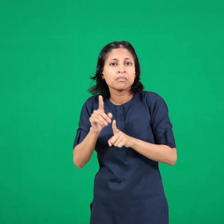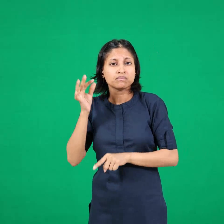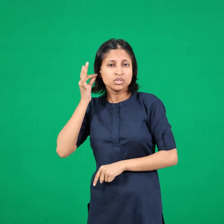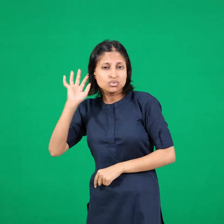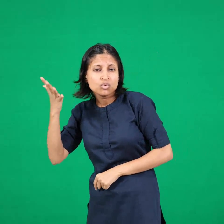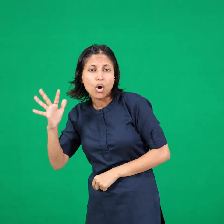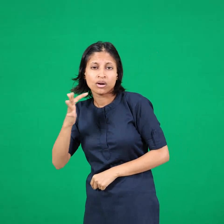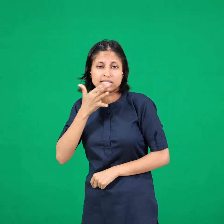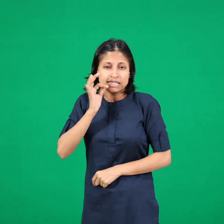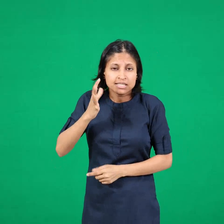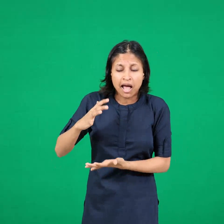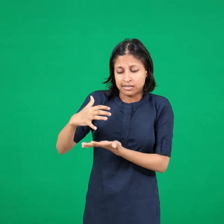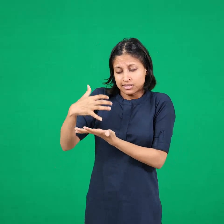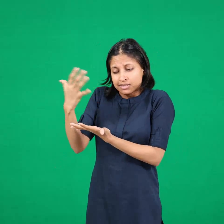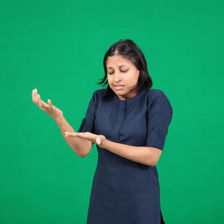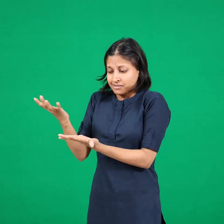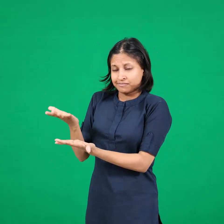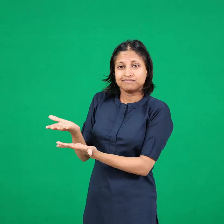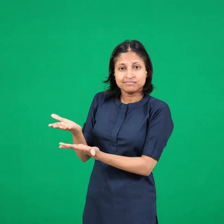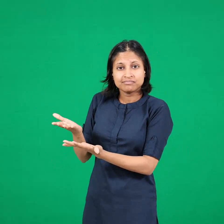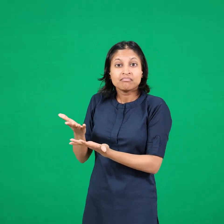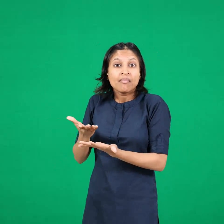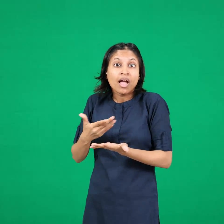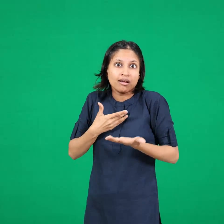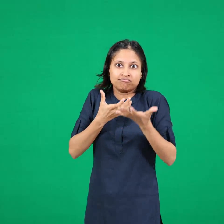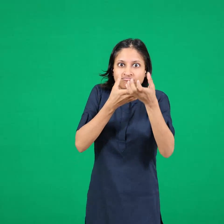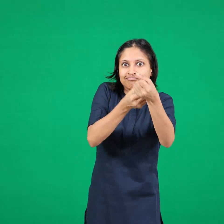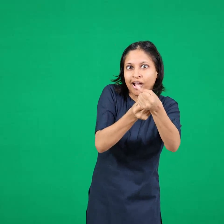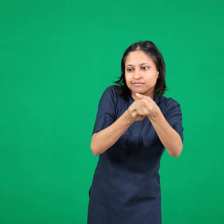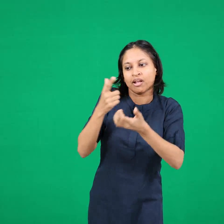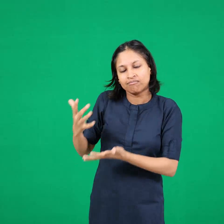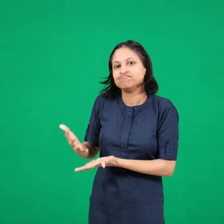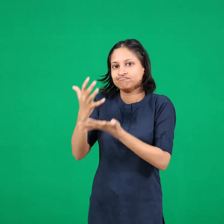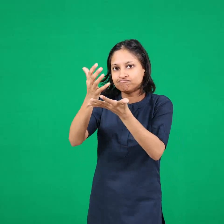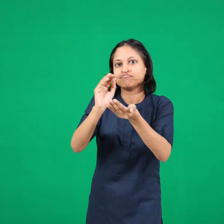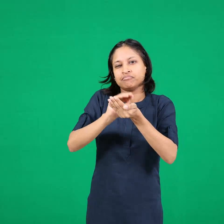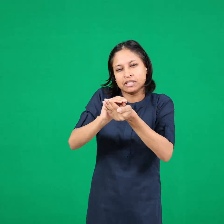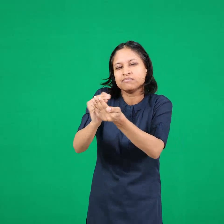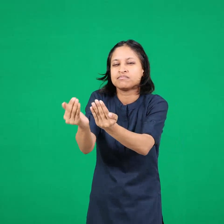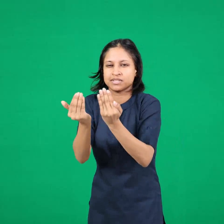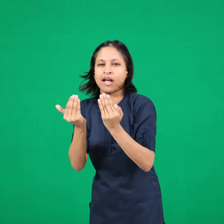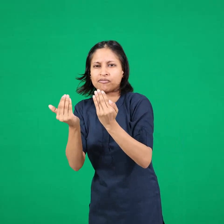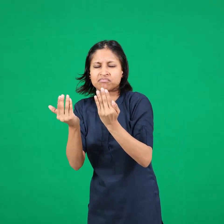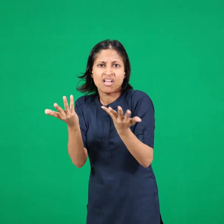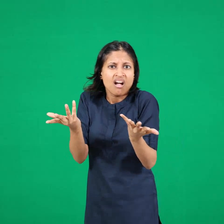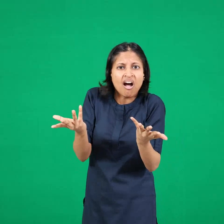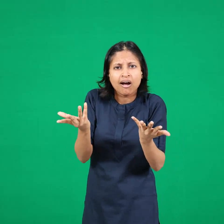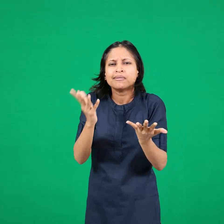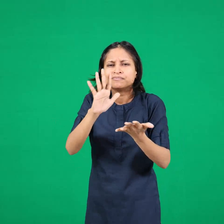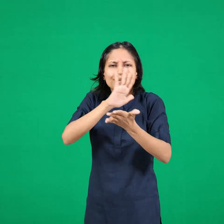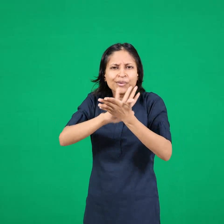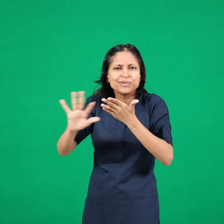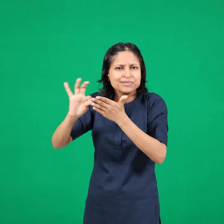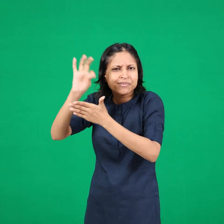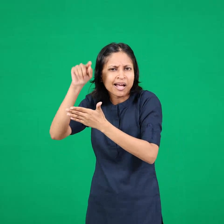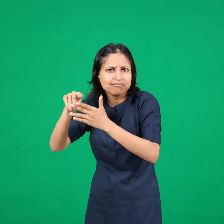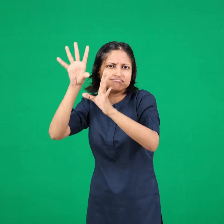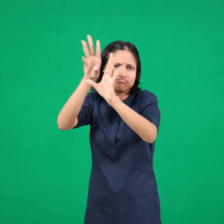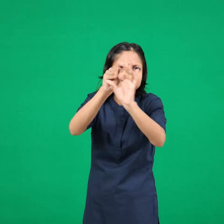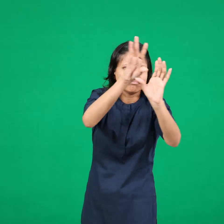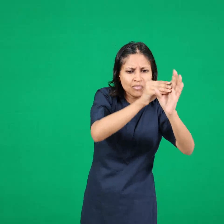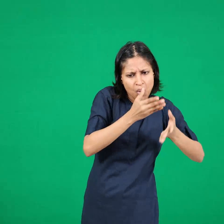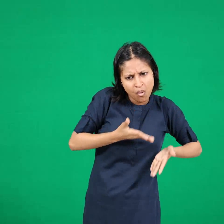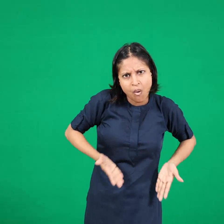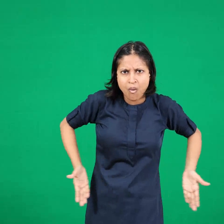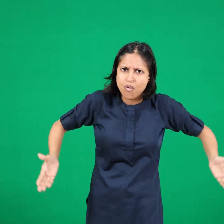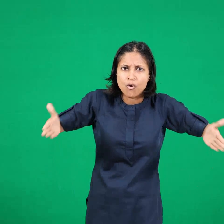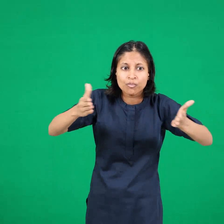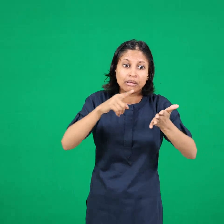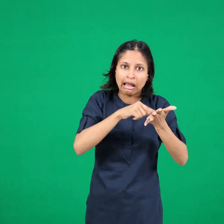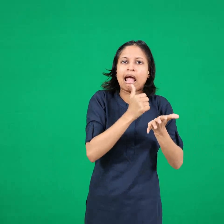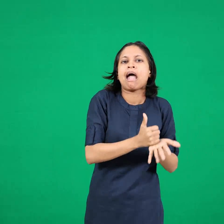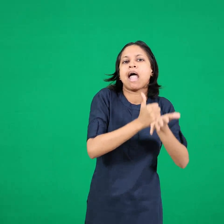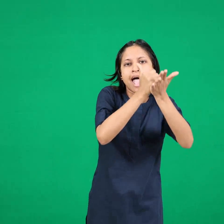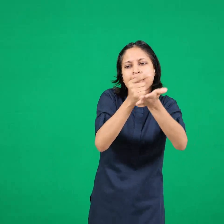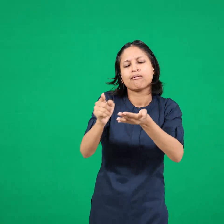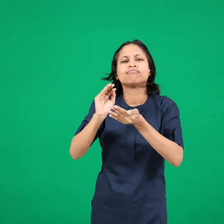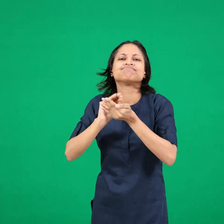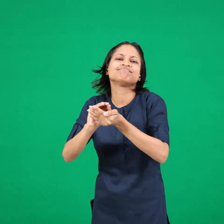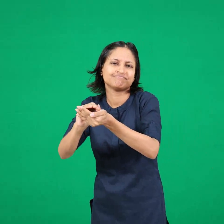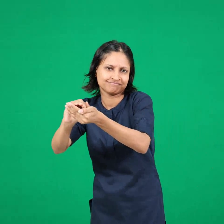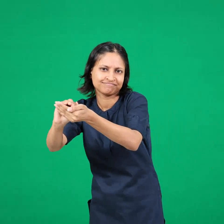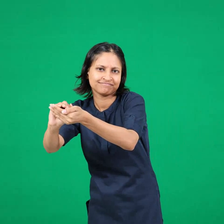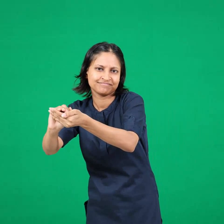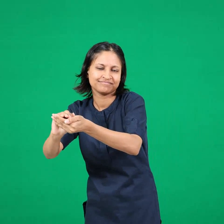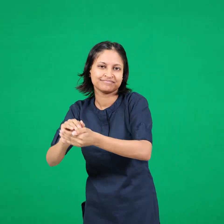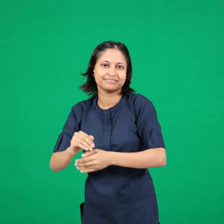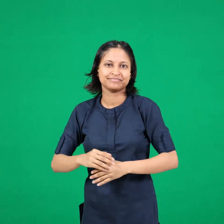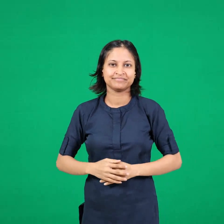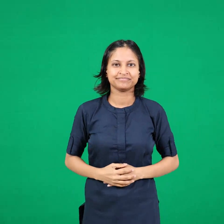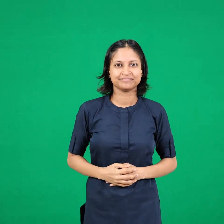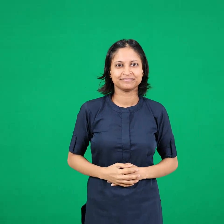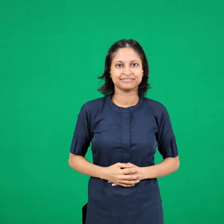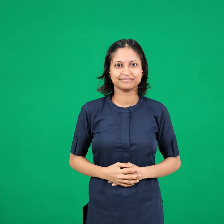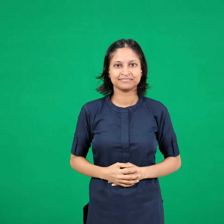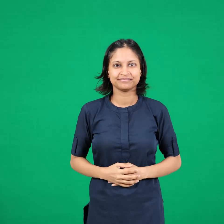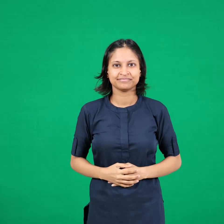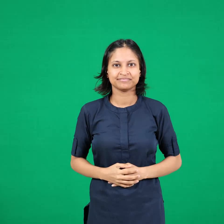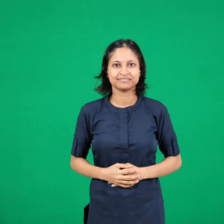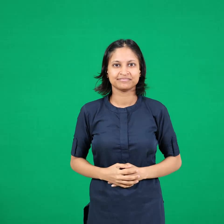Guard the treasure entrusted to you, with the help of the Holy Spirit who dwells in us.